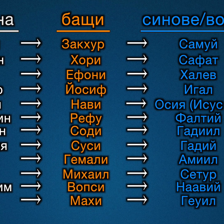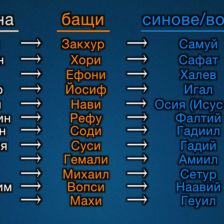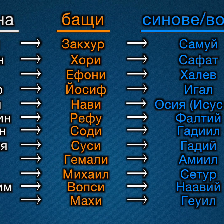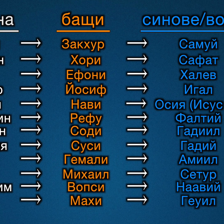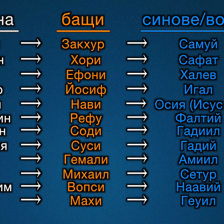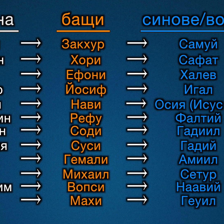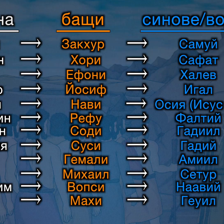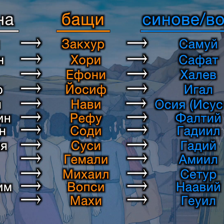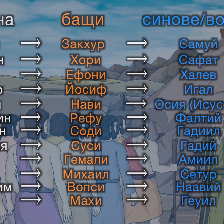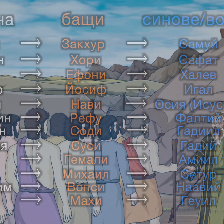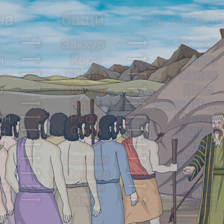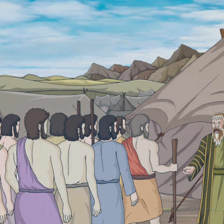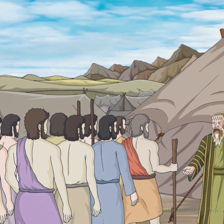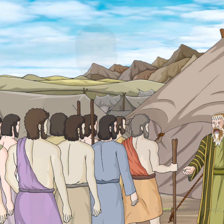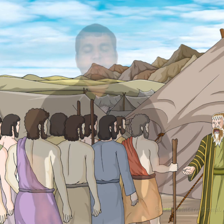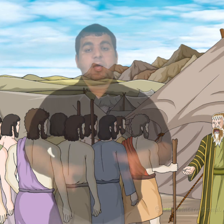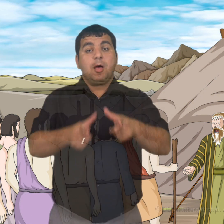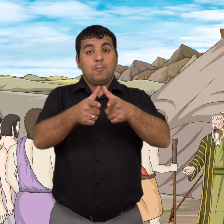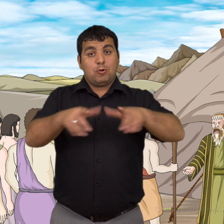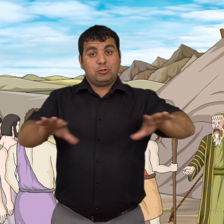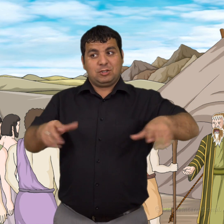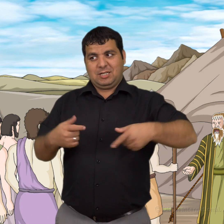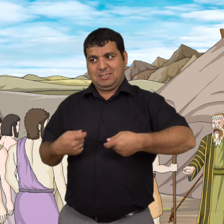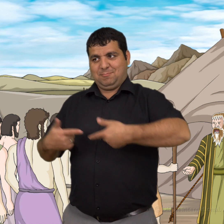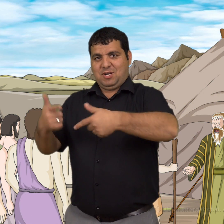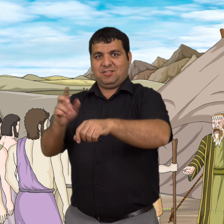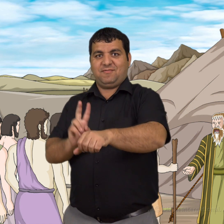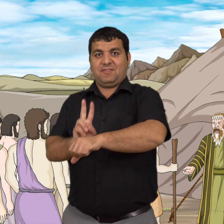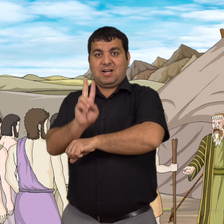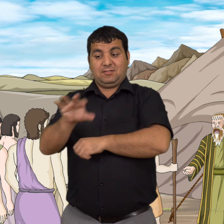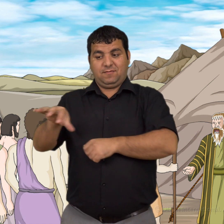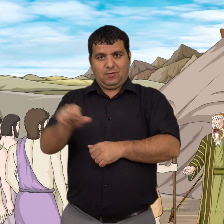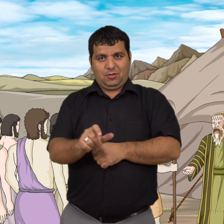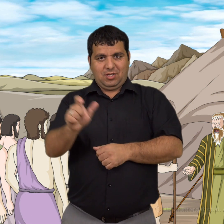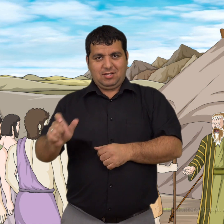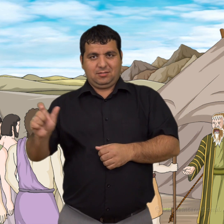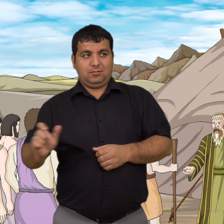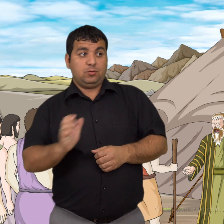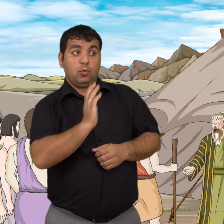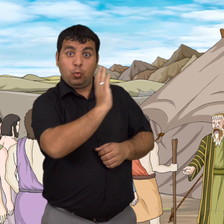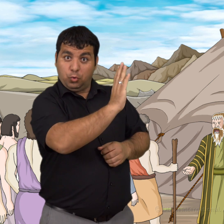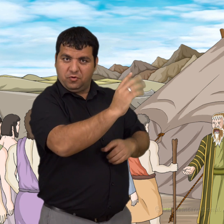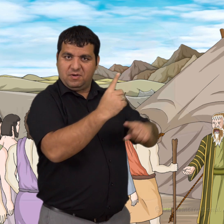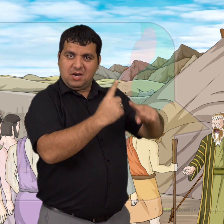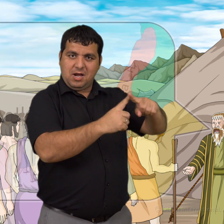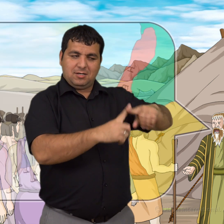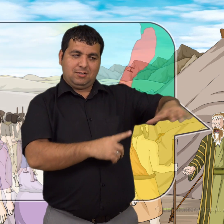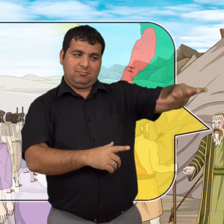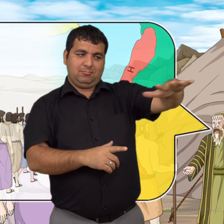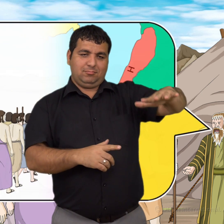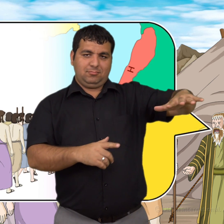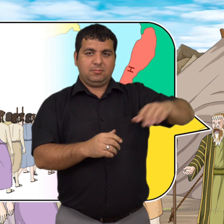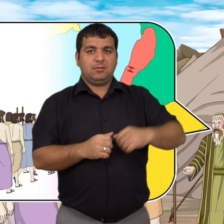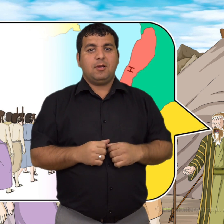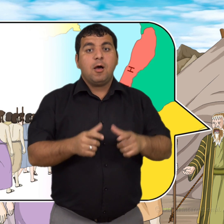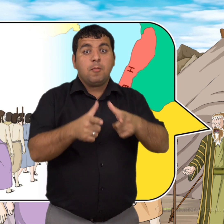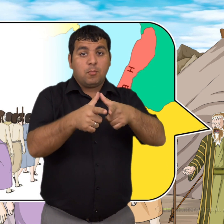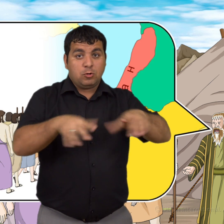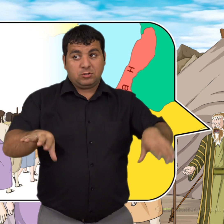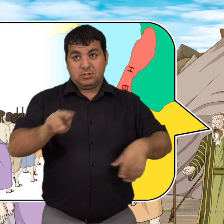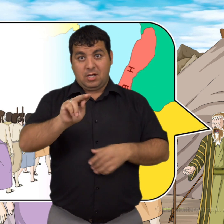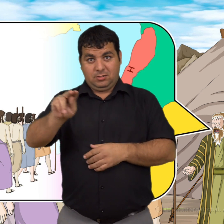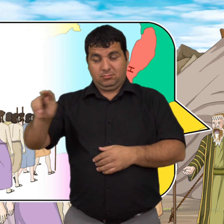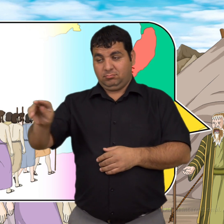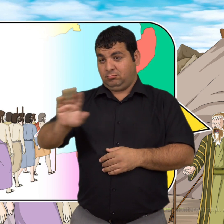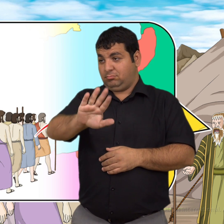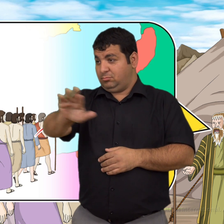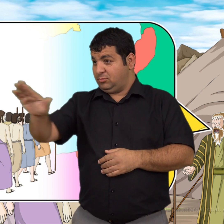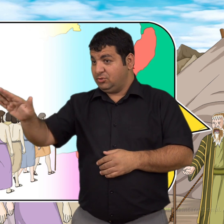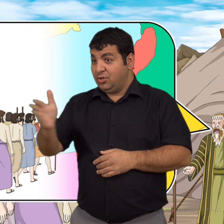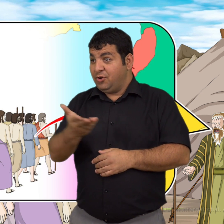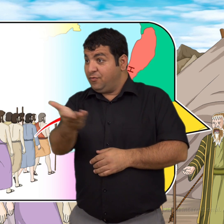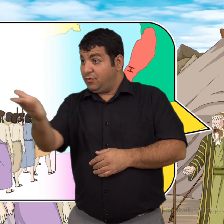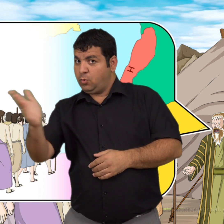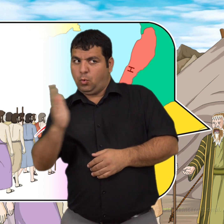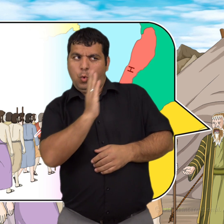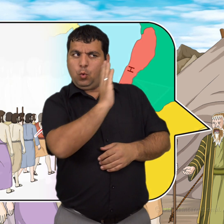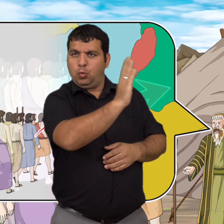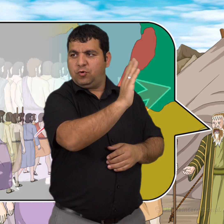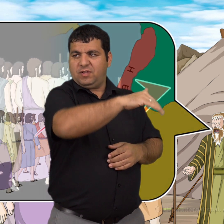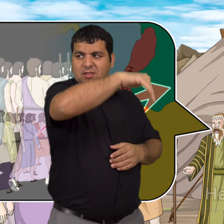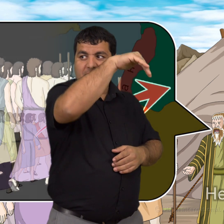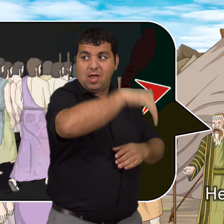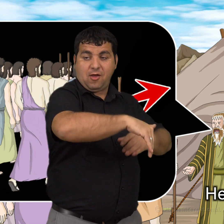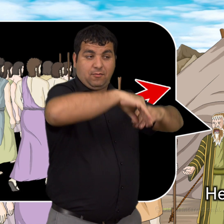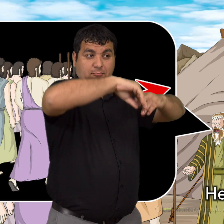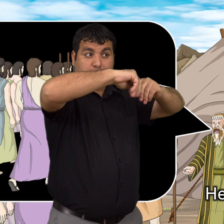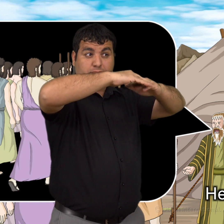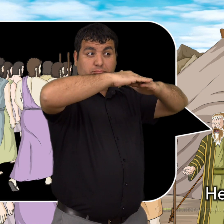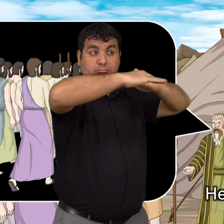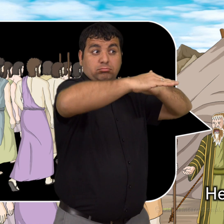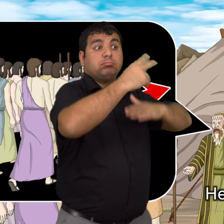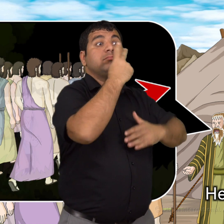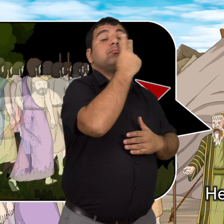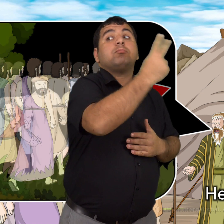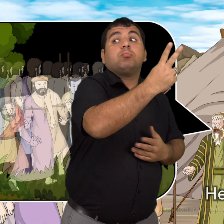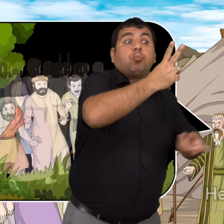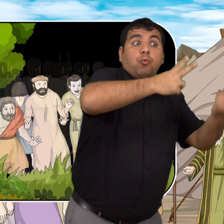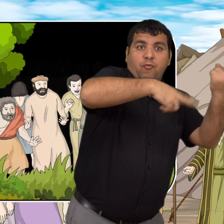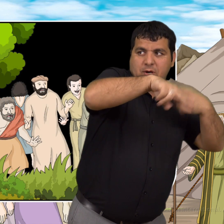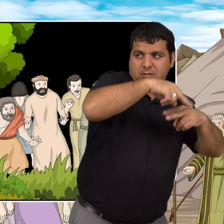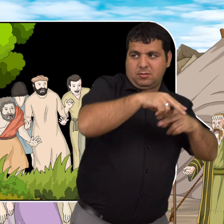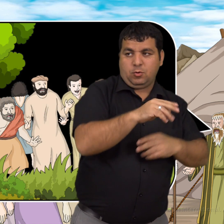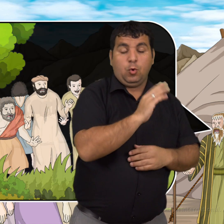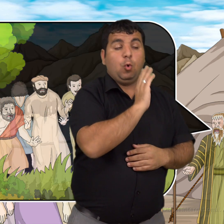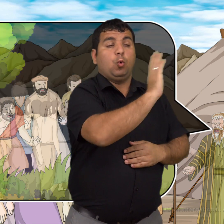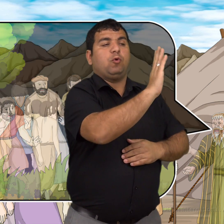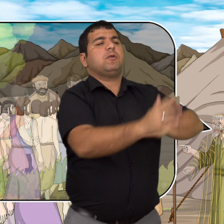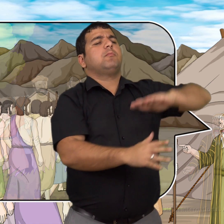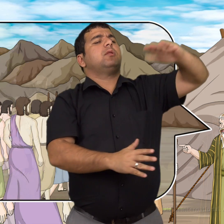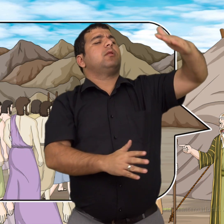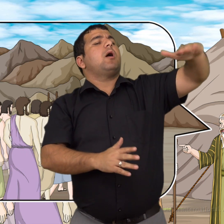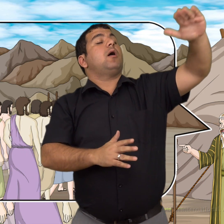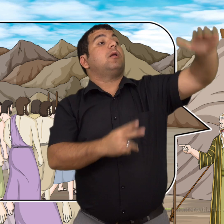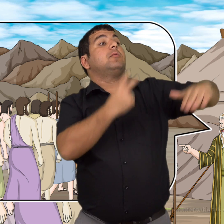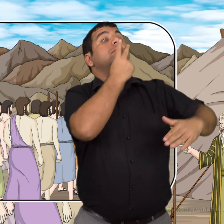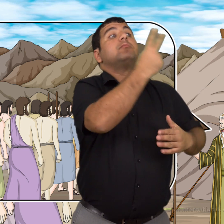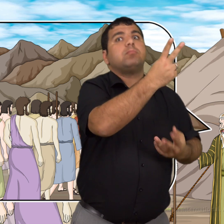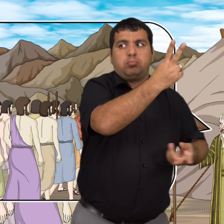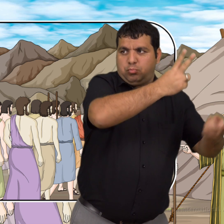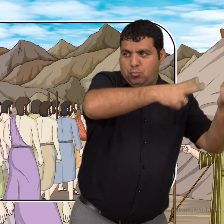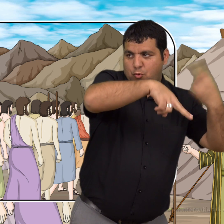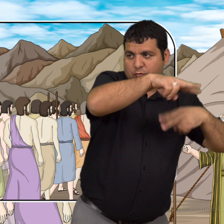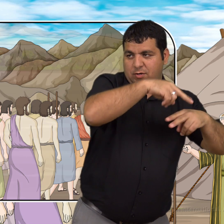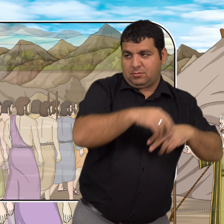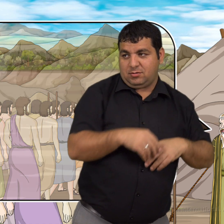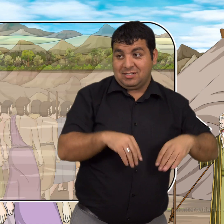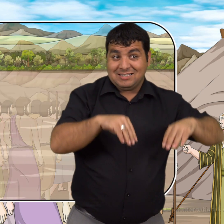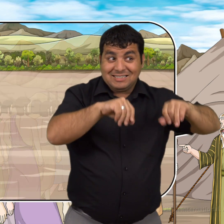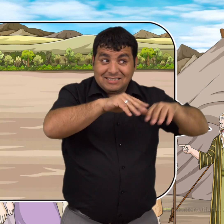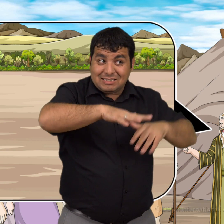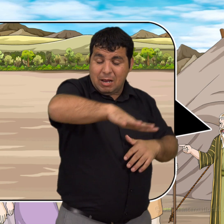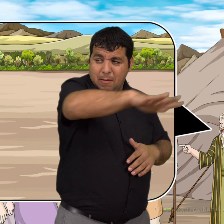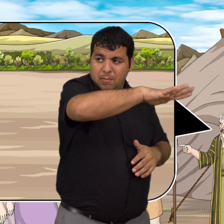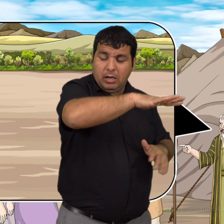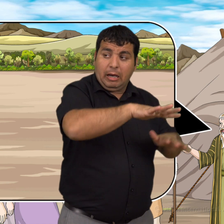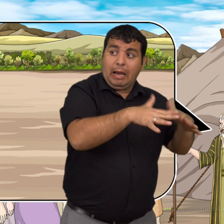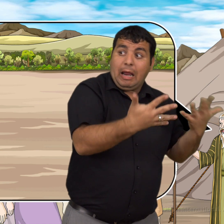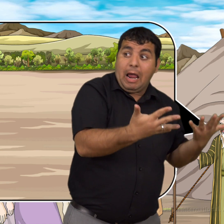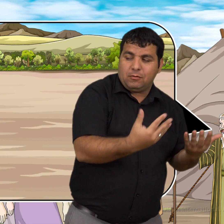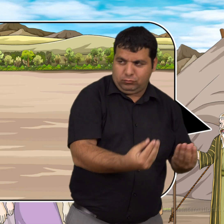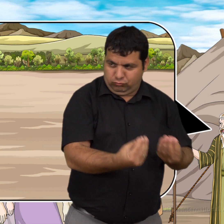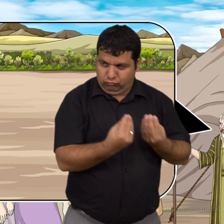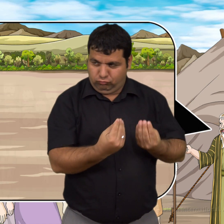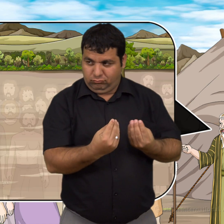When Moses sent them to spy out the land of Canaan, he told them, “Go up through the Negev and into the hill country.